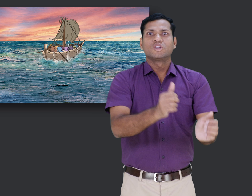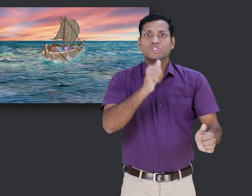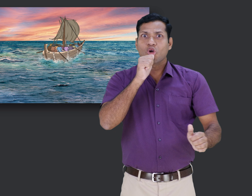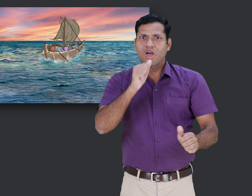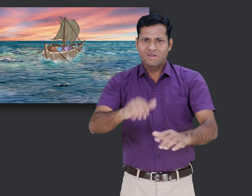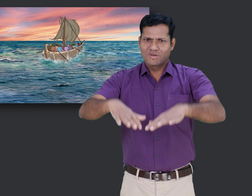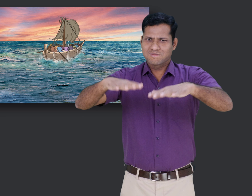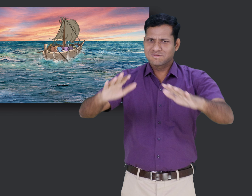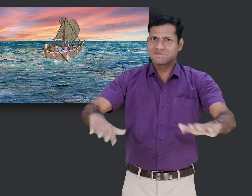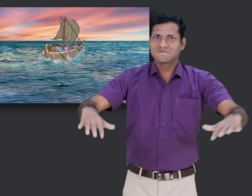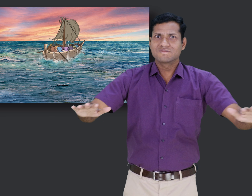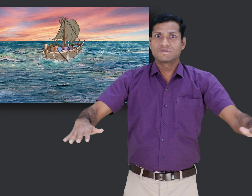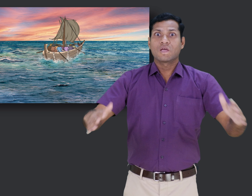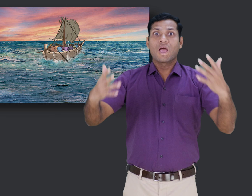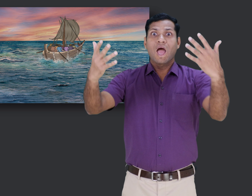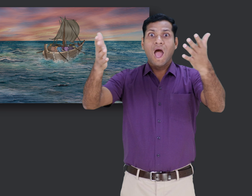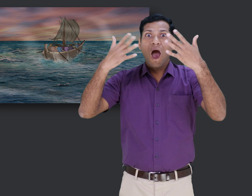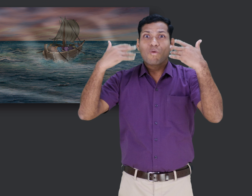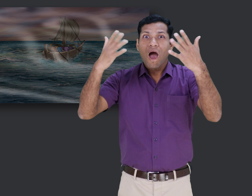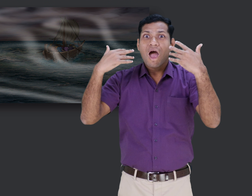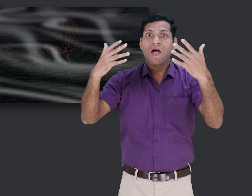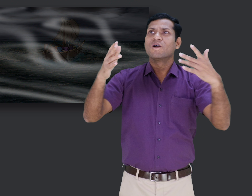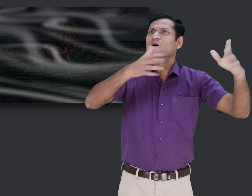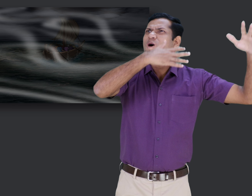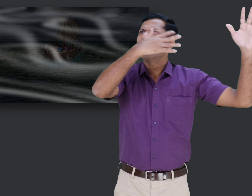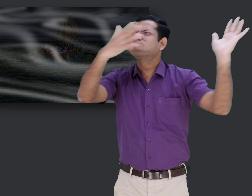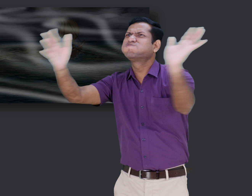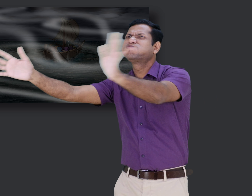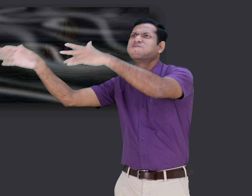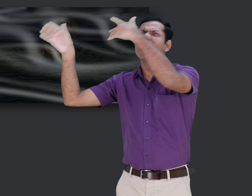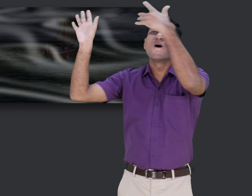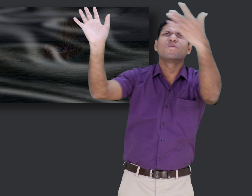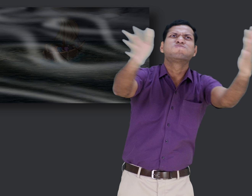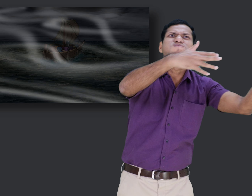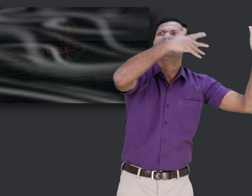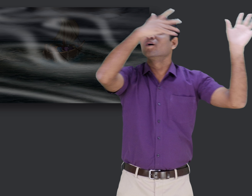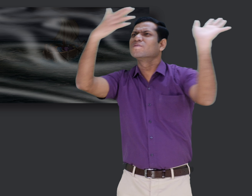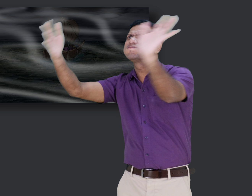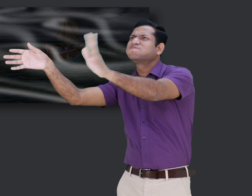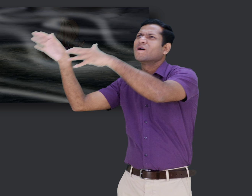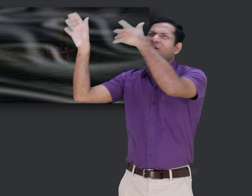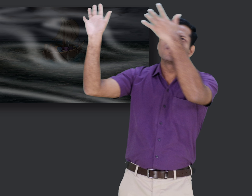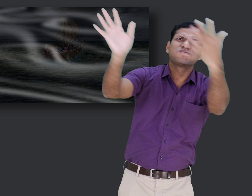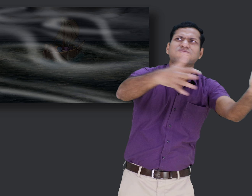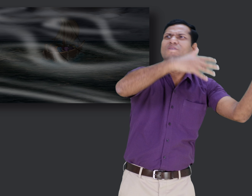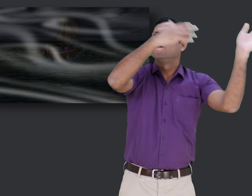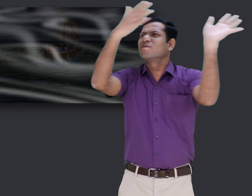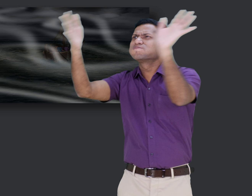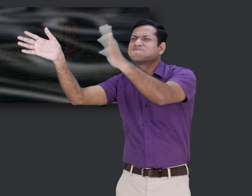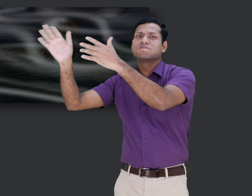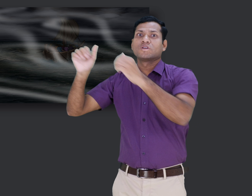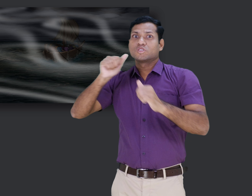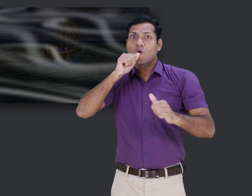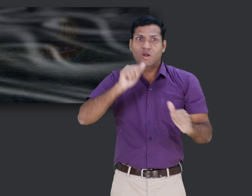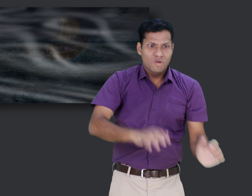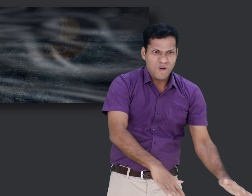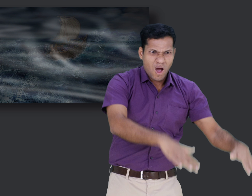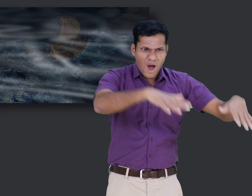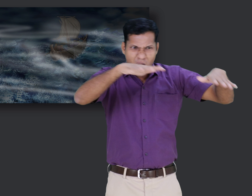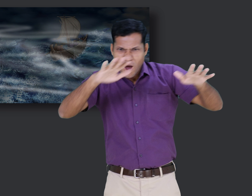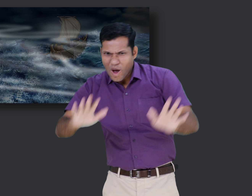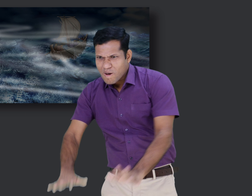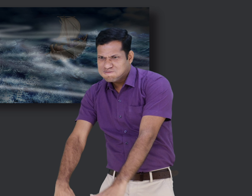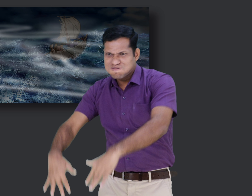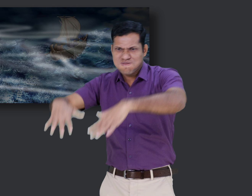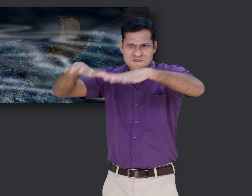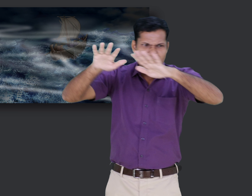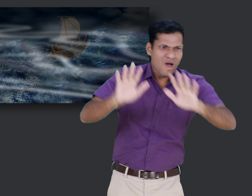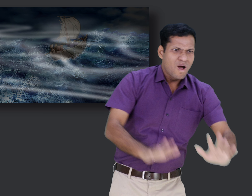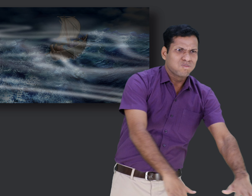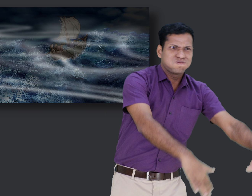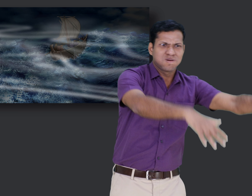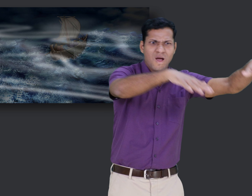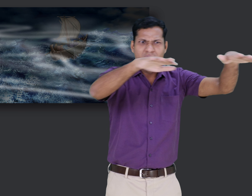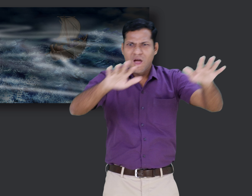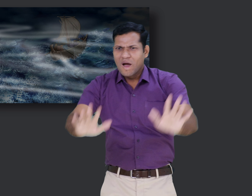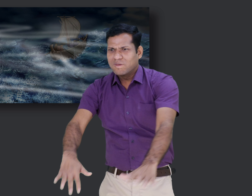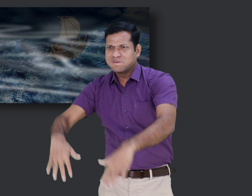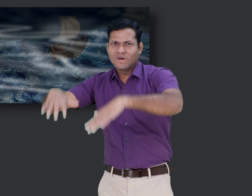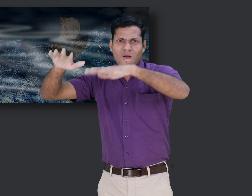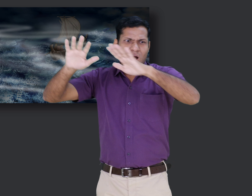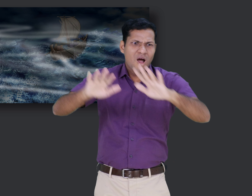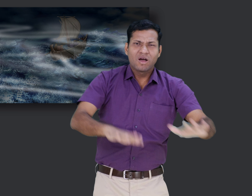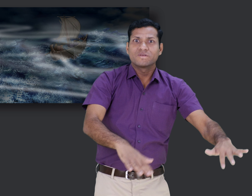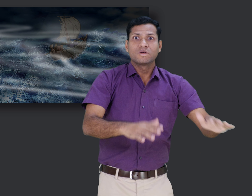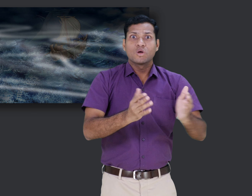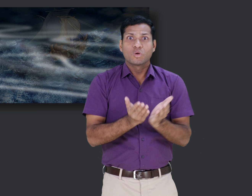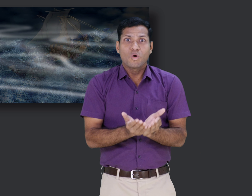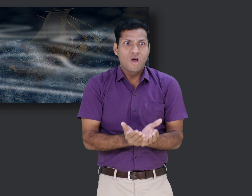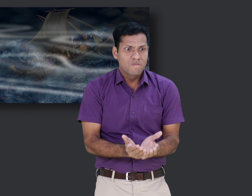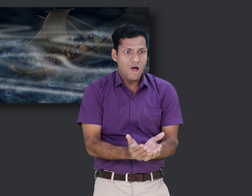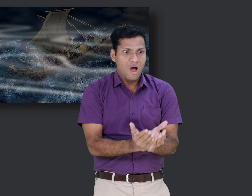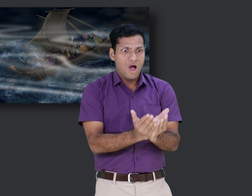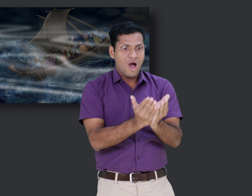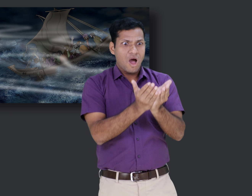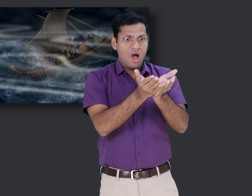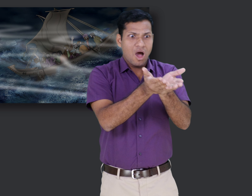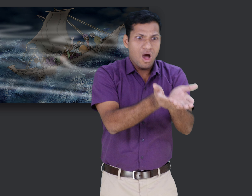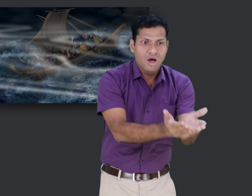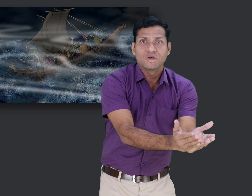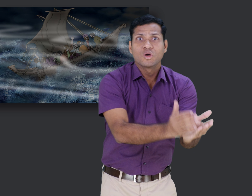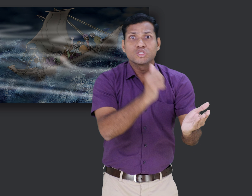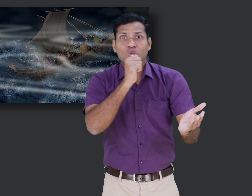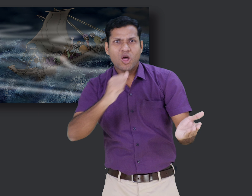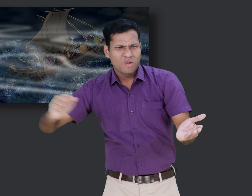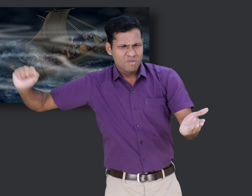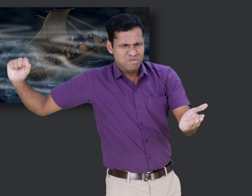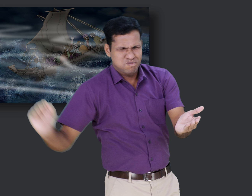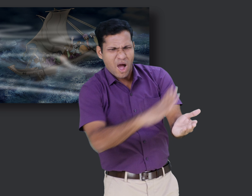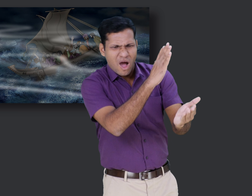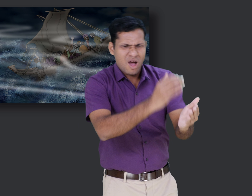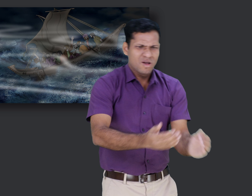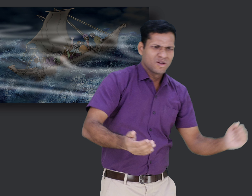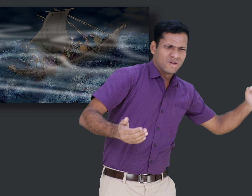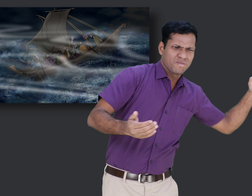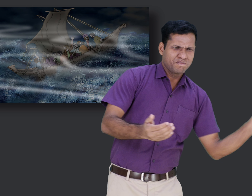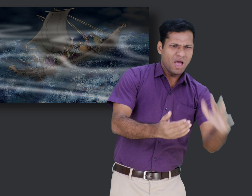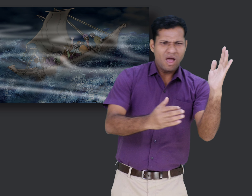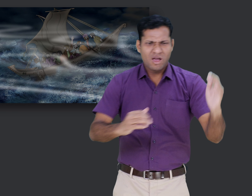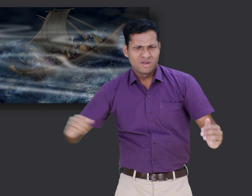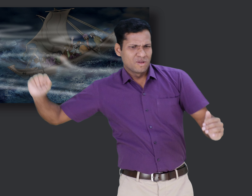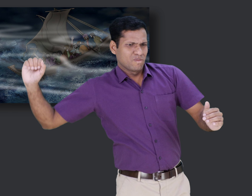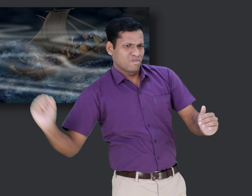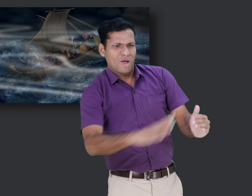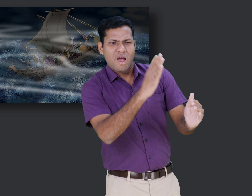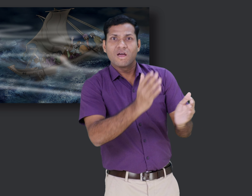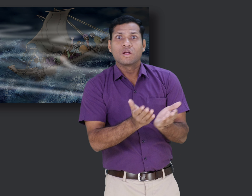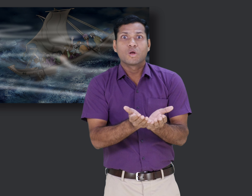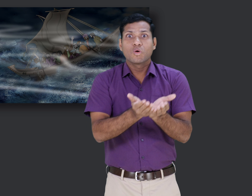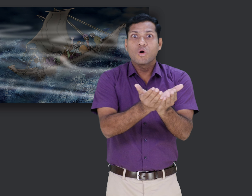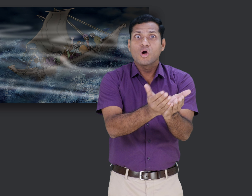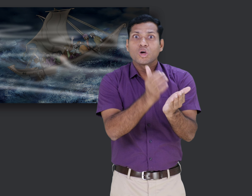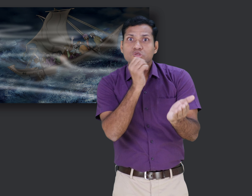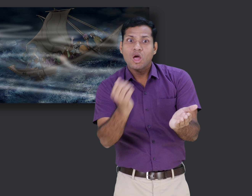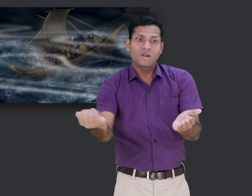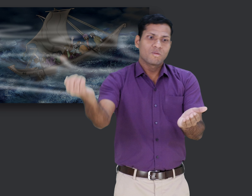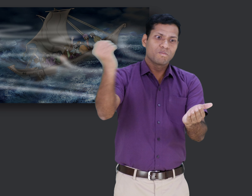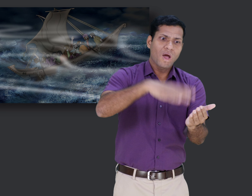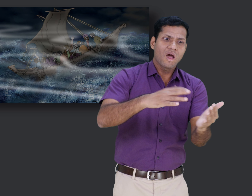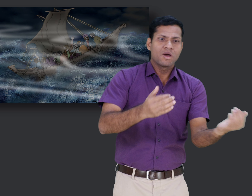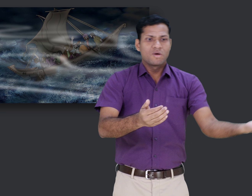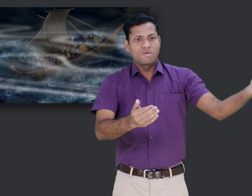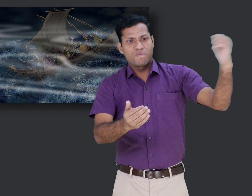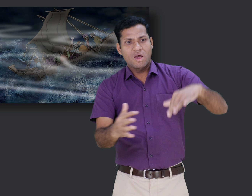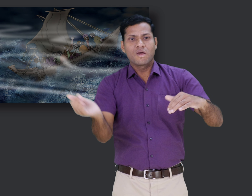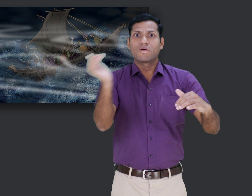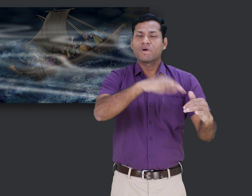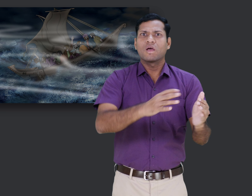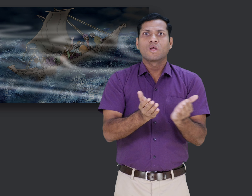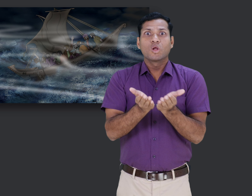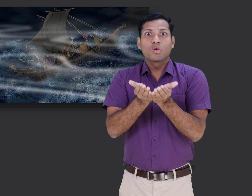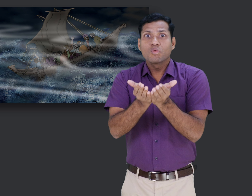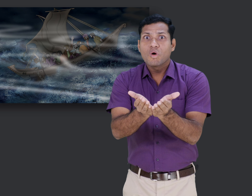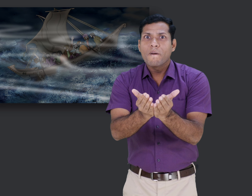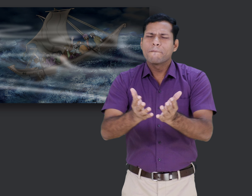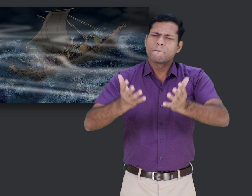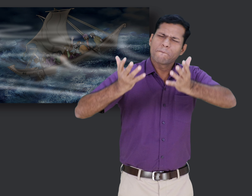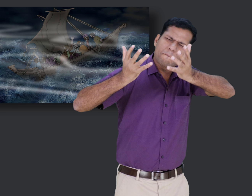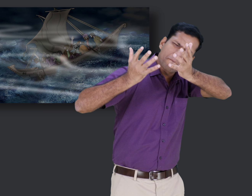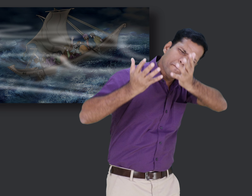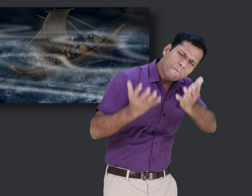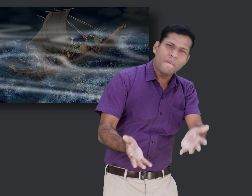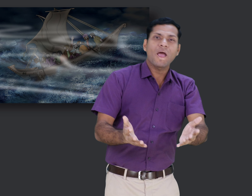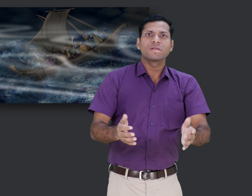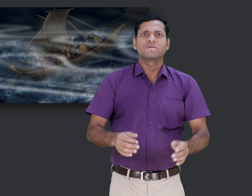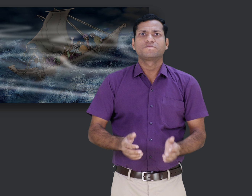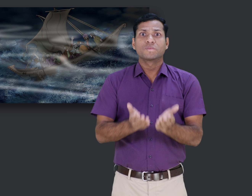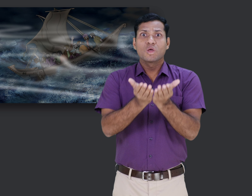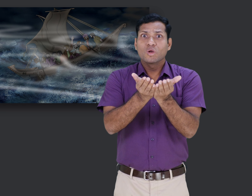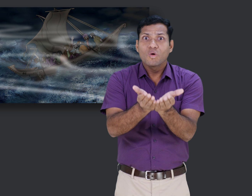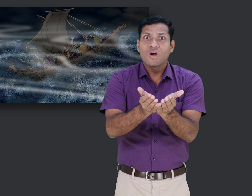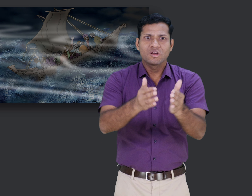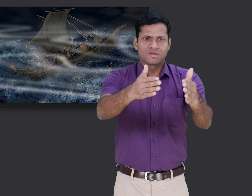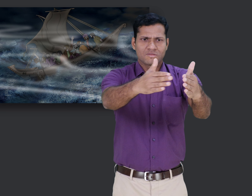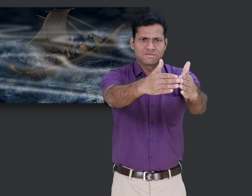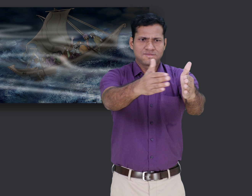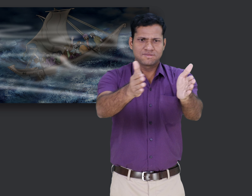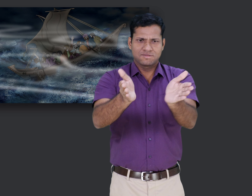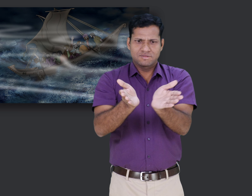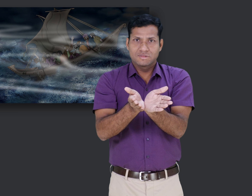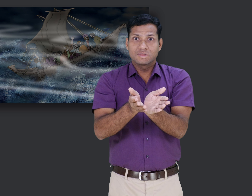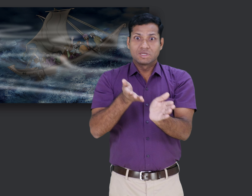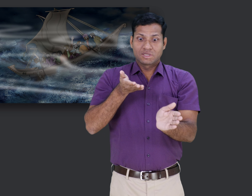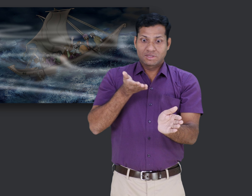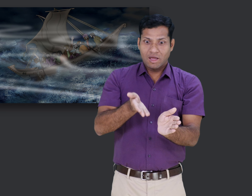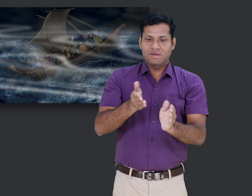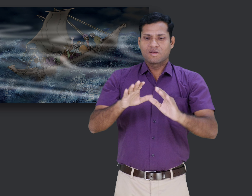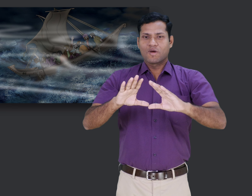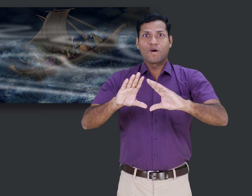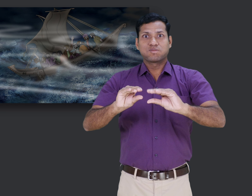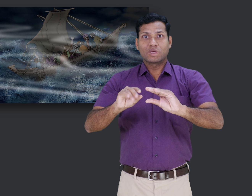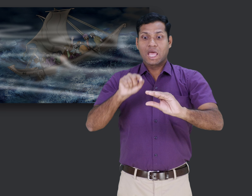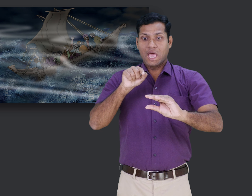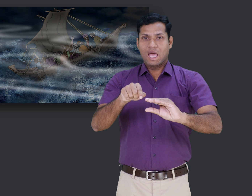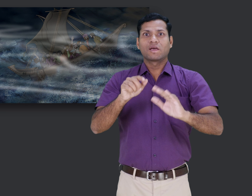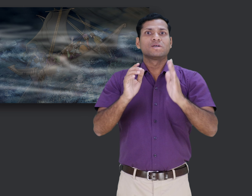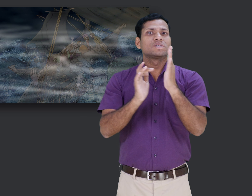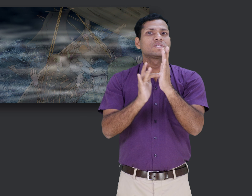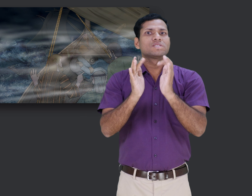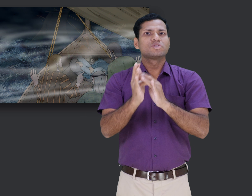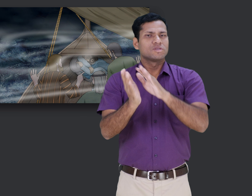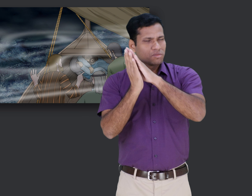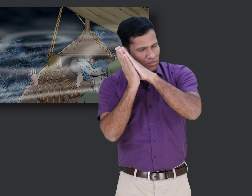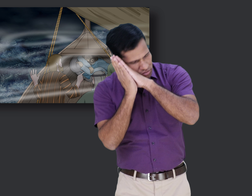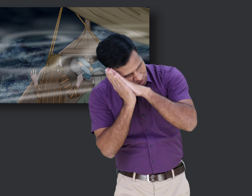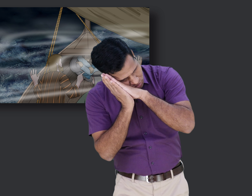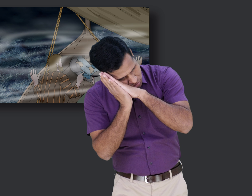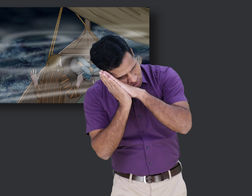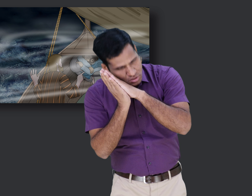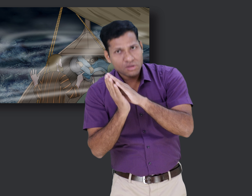Soon a violent windstorm came up, and the waves were breaking over the boat, so that it was being swamped.